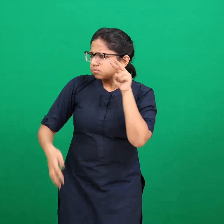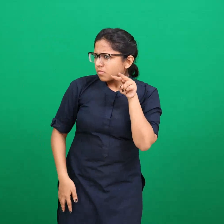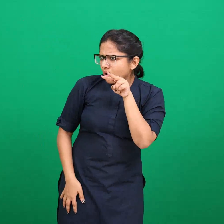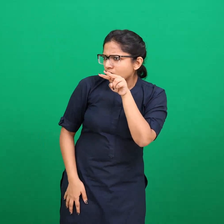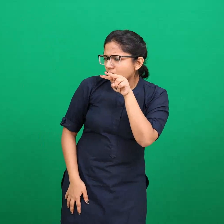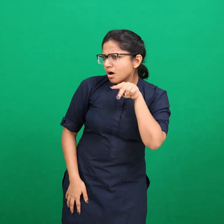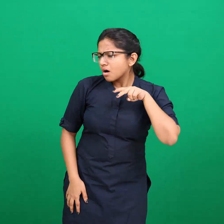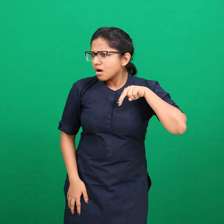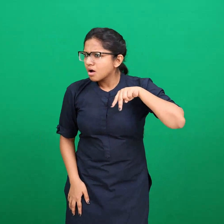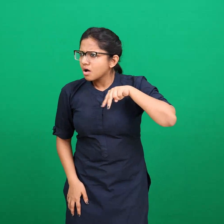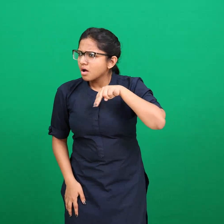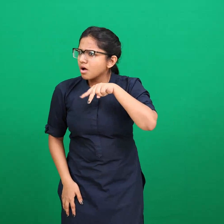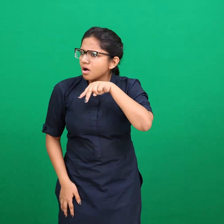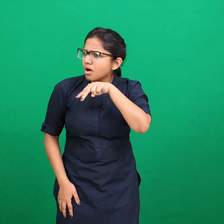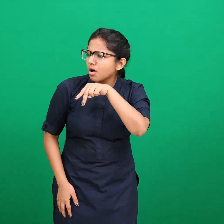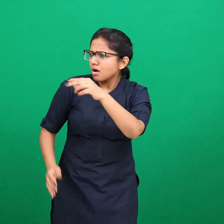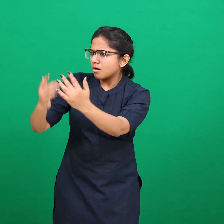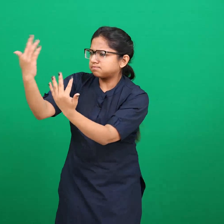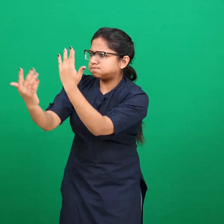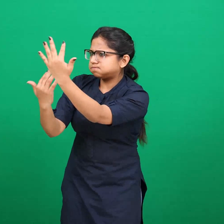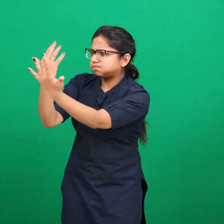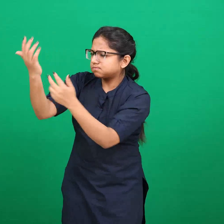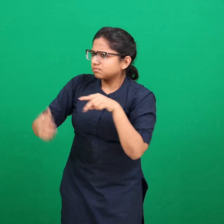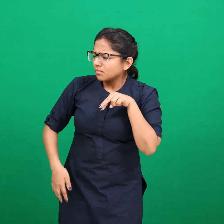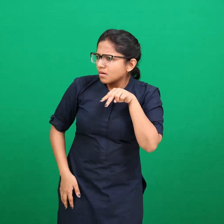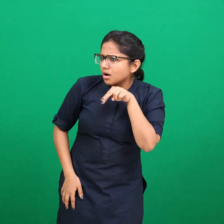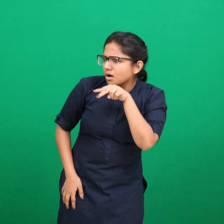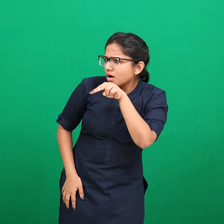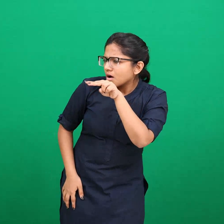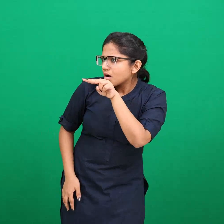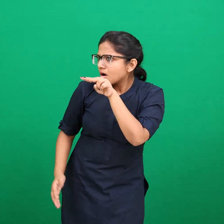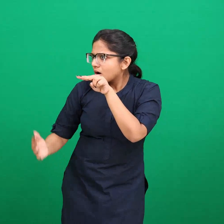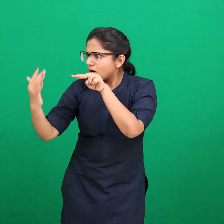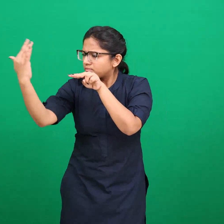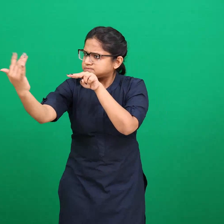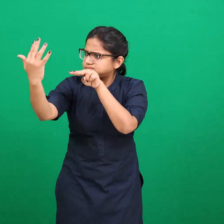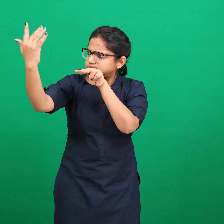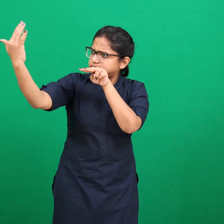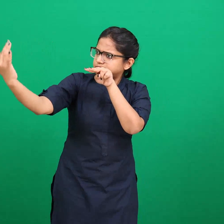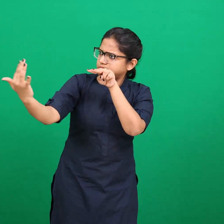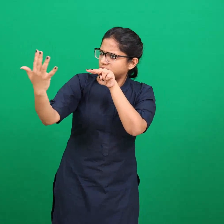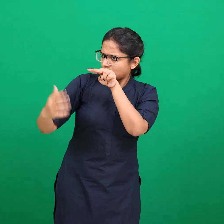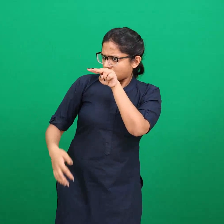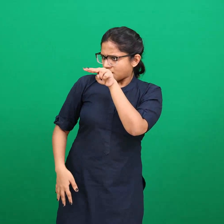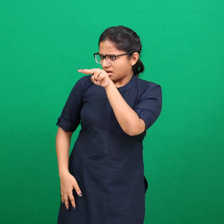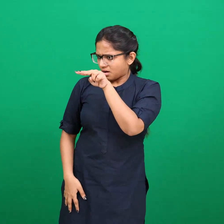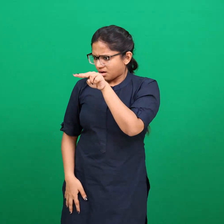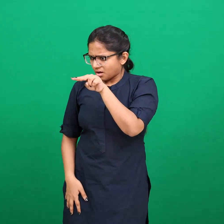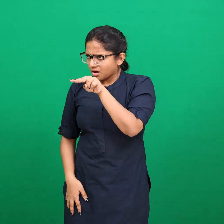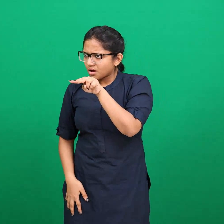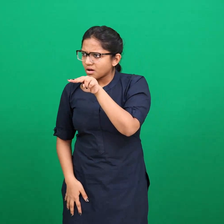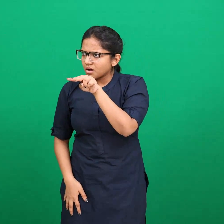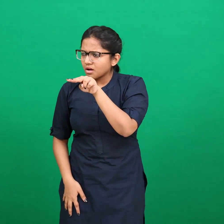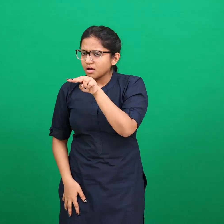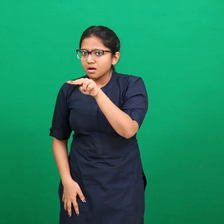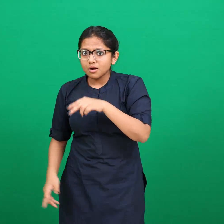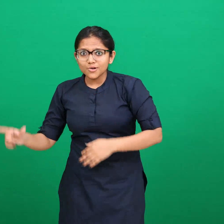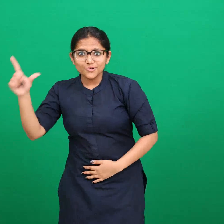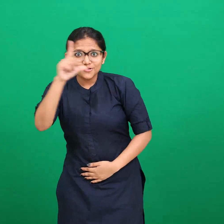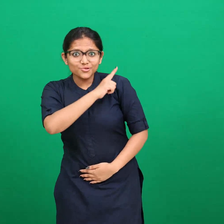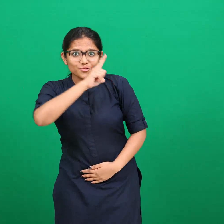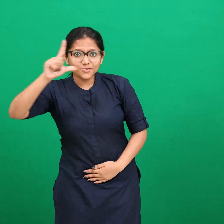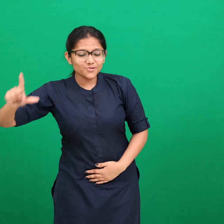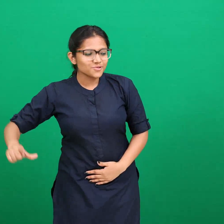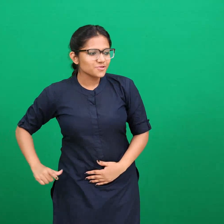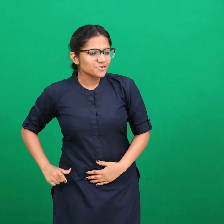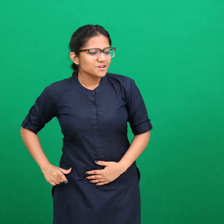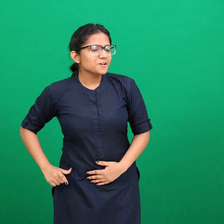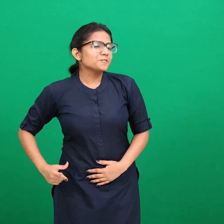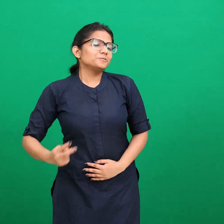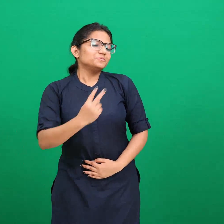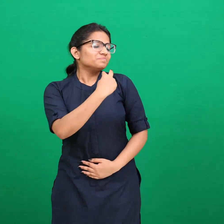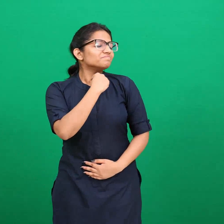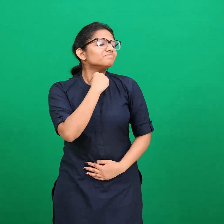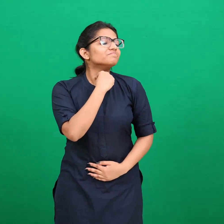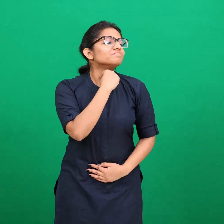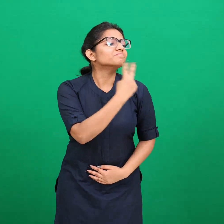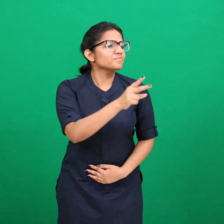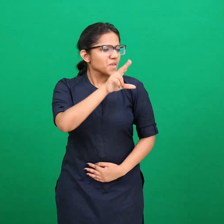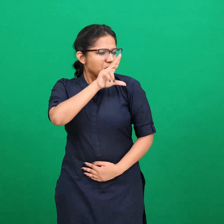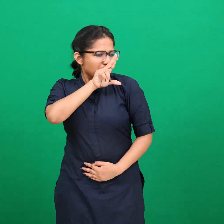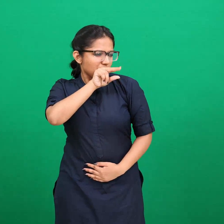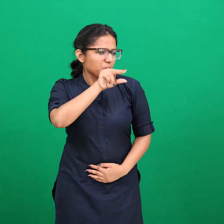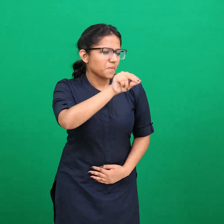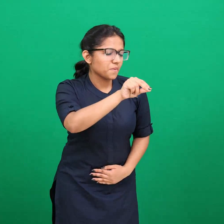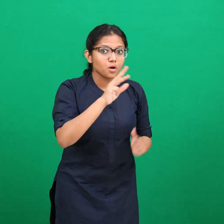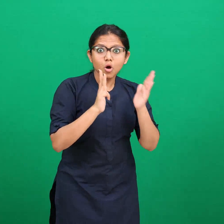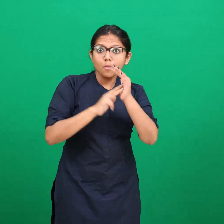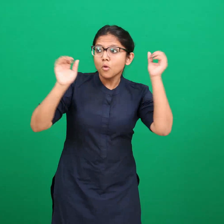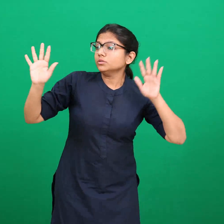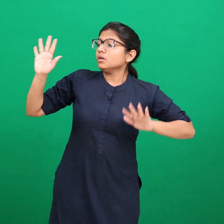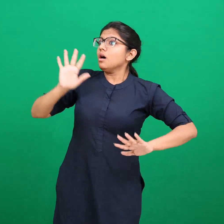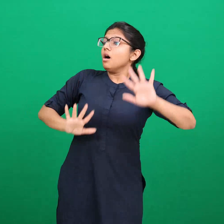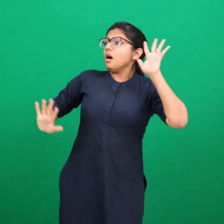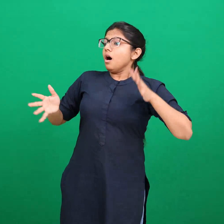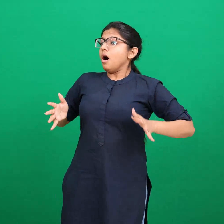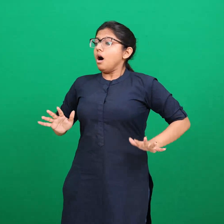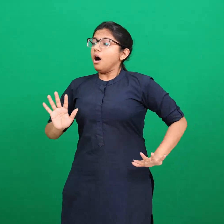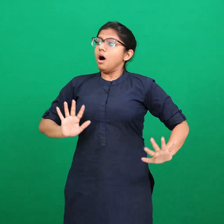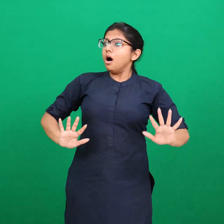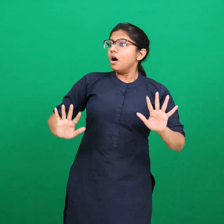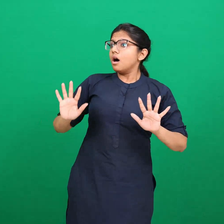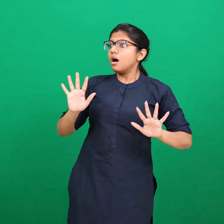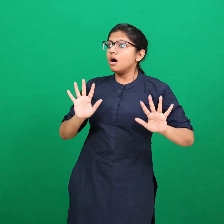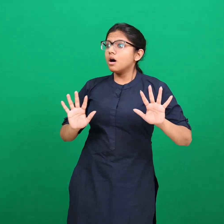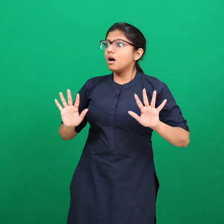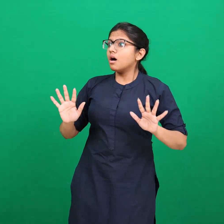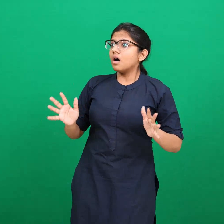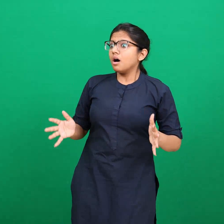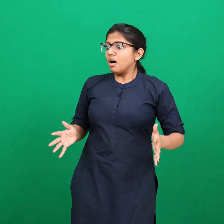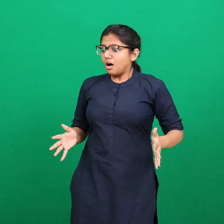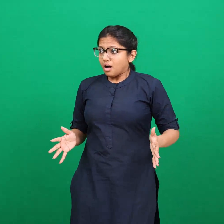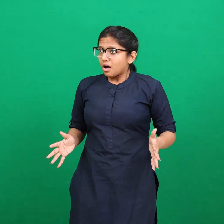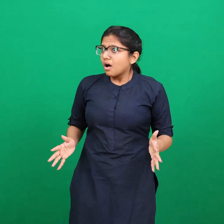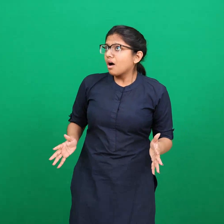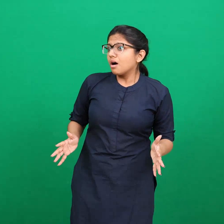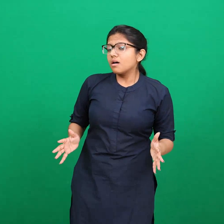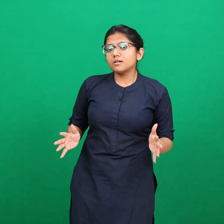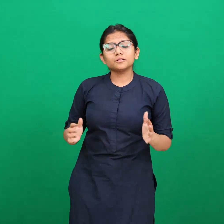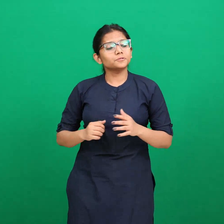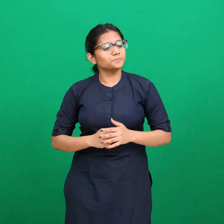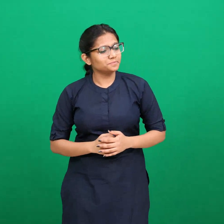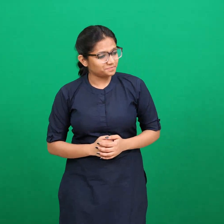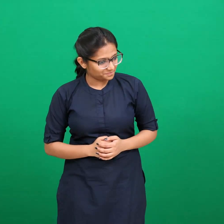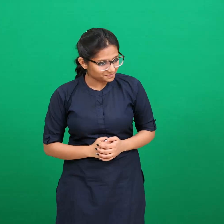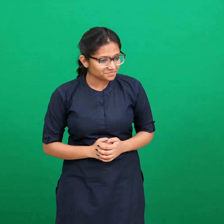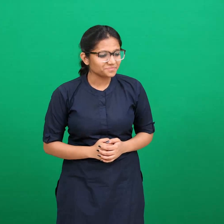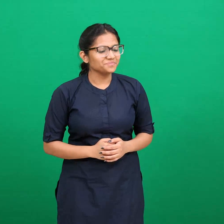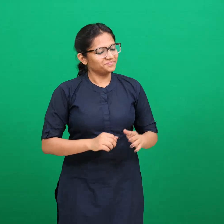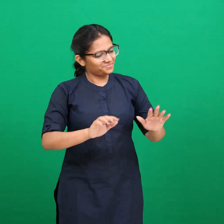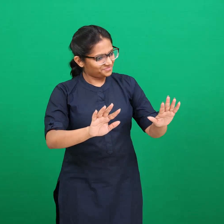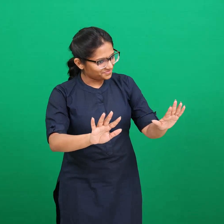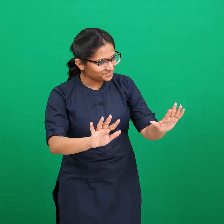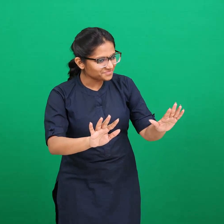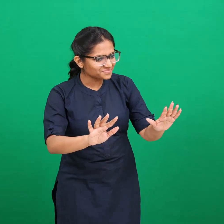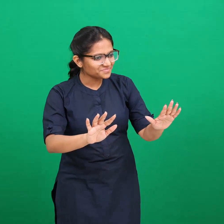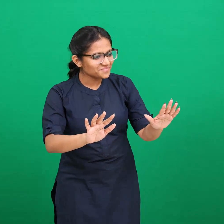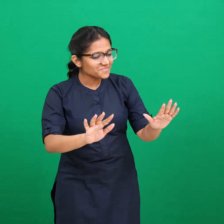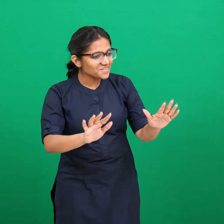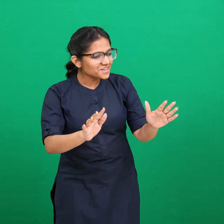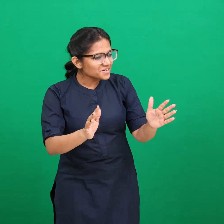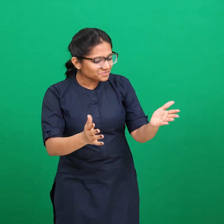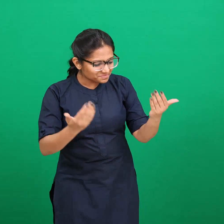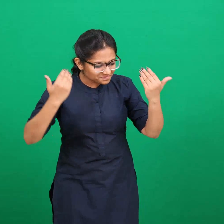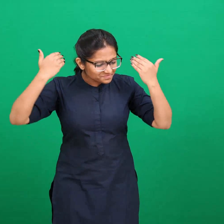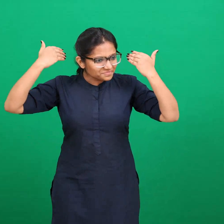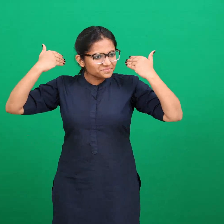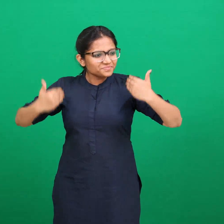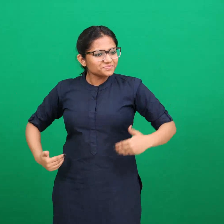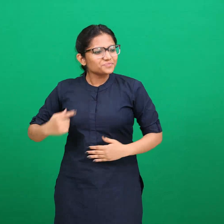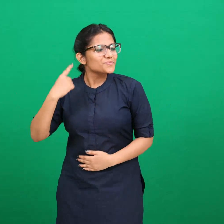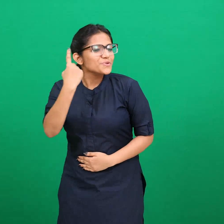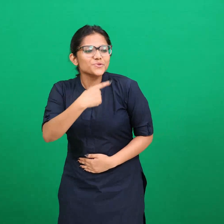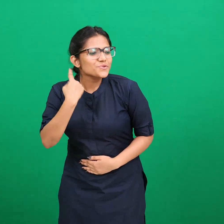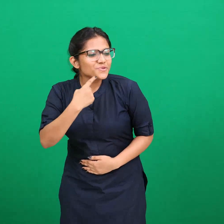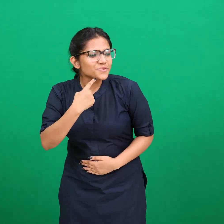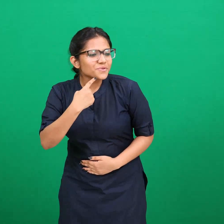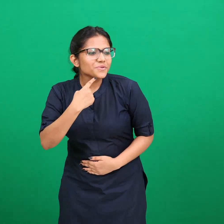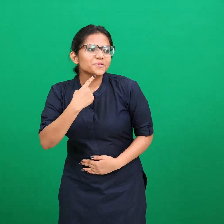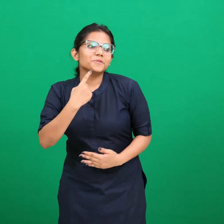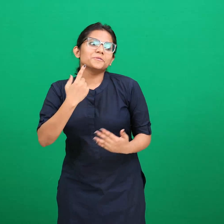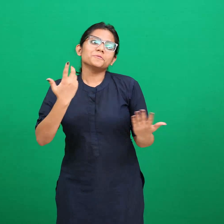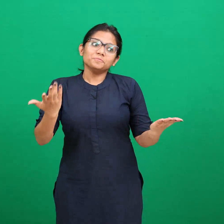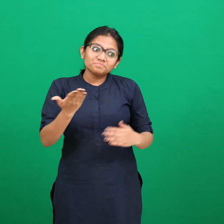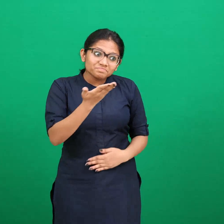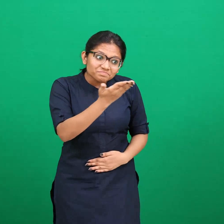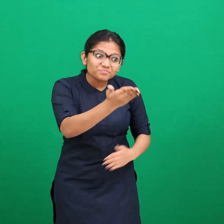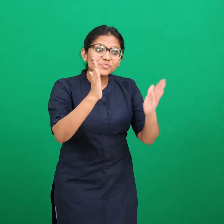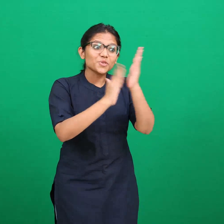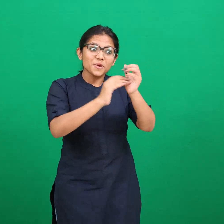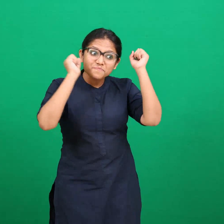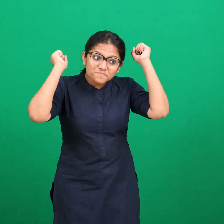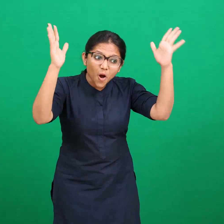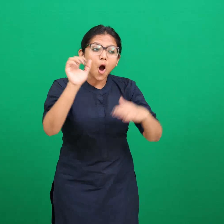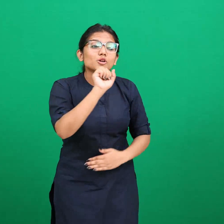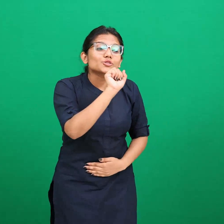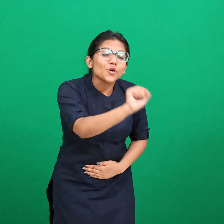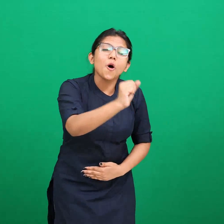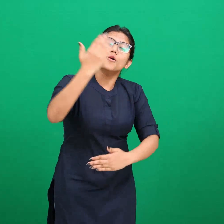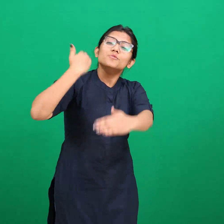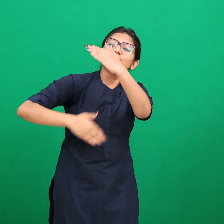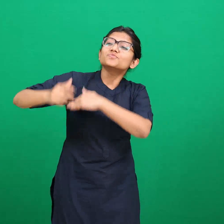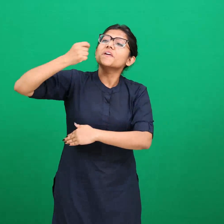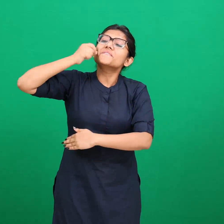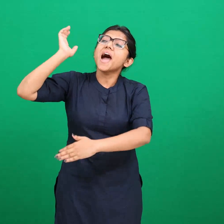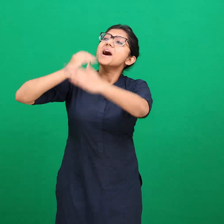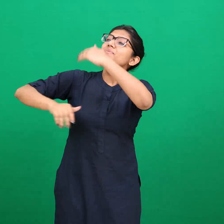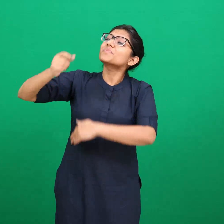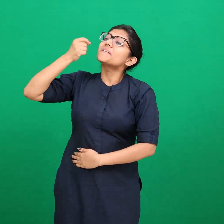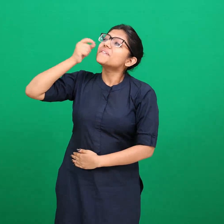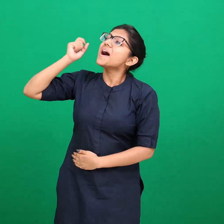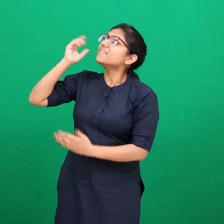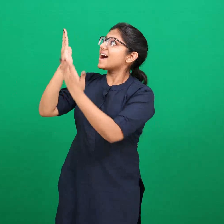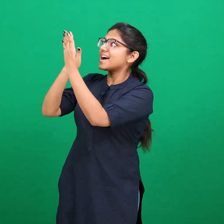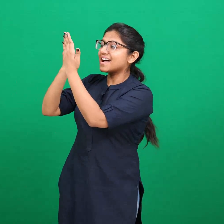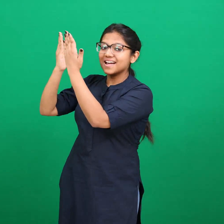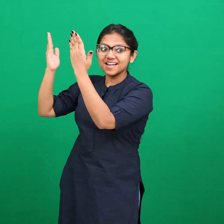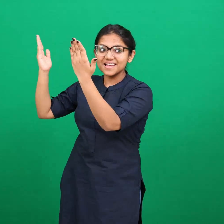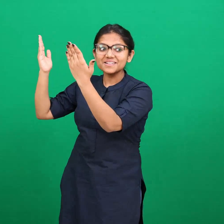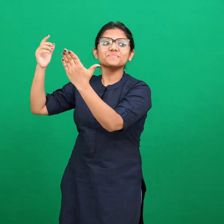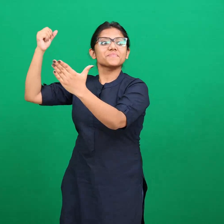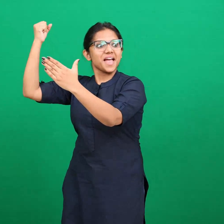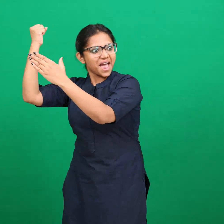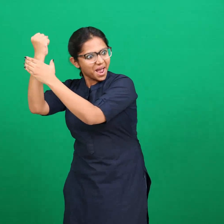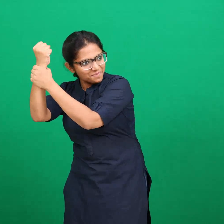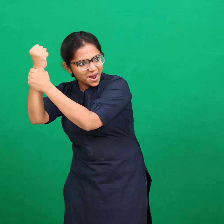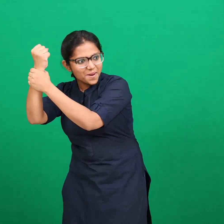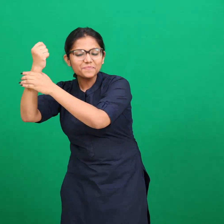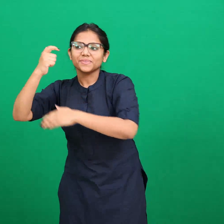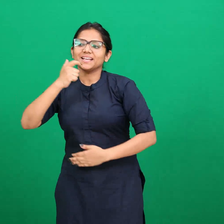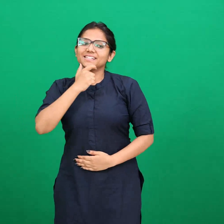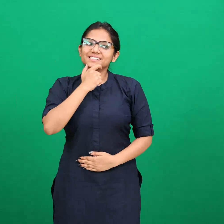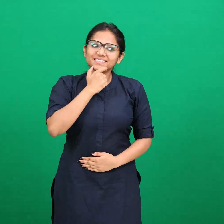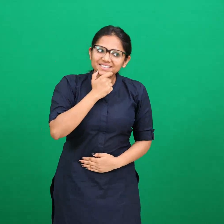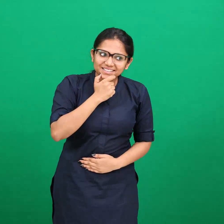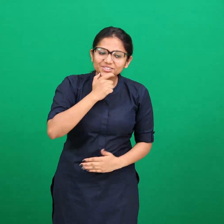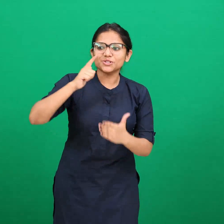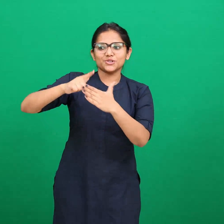As he approached to look more closely, the voice of the Lord came to him: ' I am the God of your fathers, the God of Abraham, Isaac, and Jacob.'